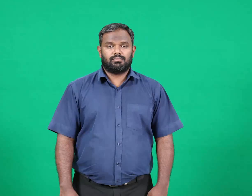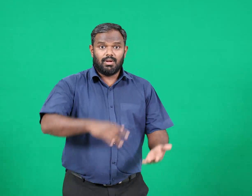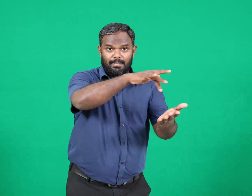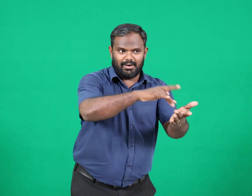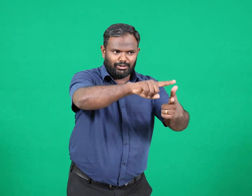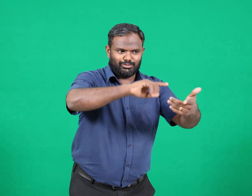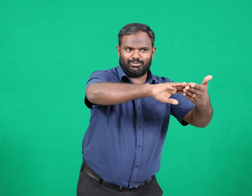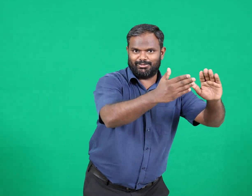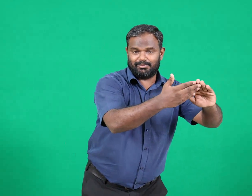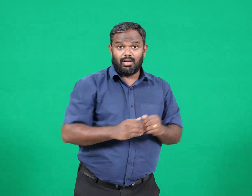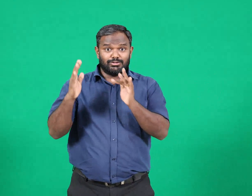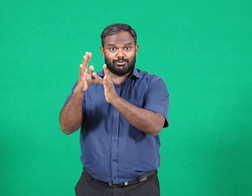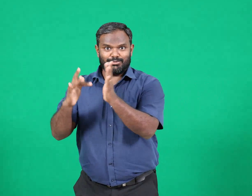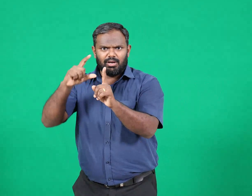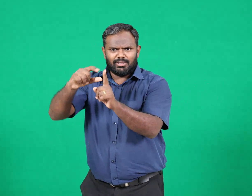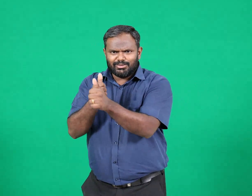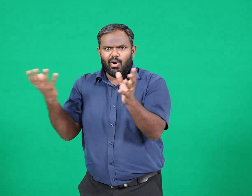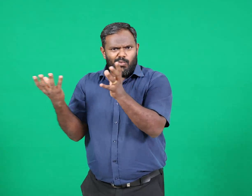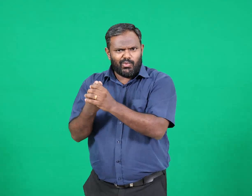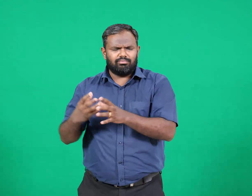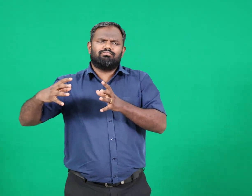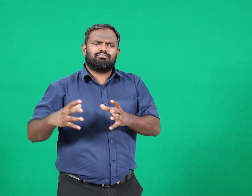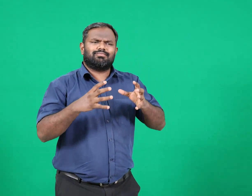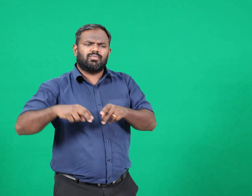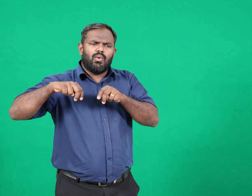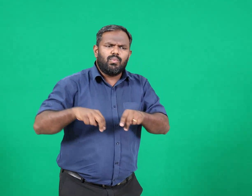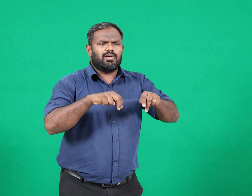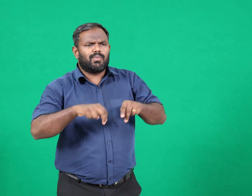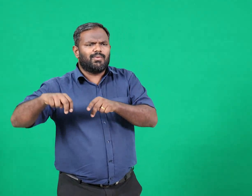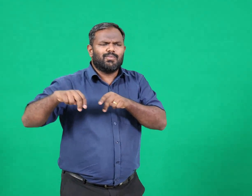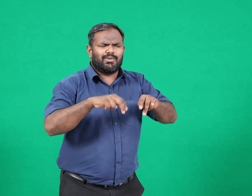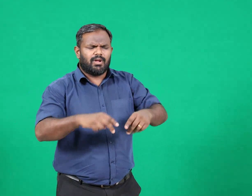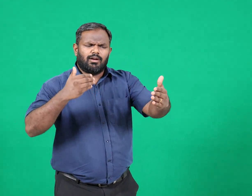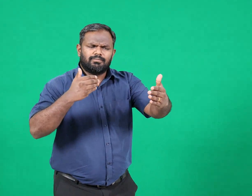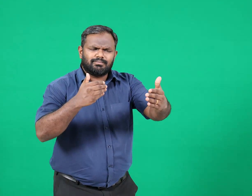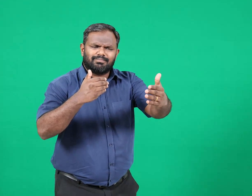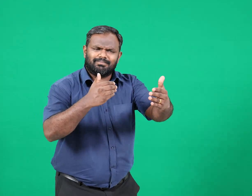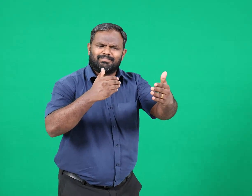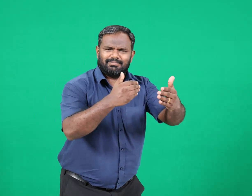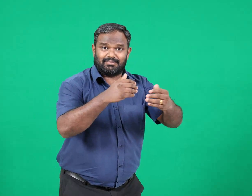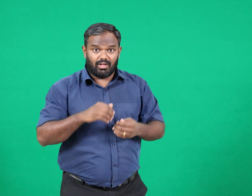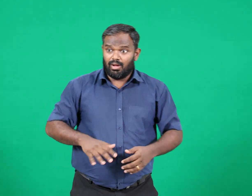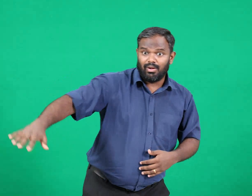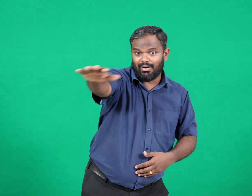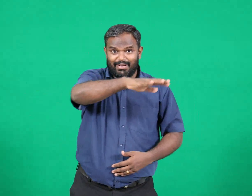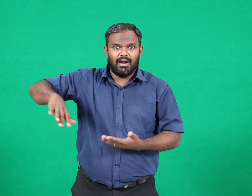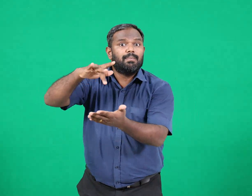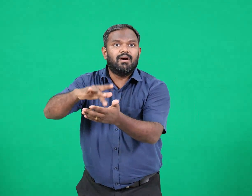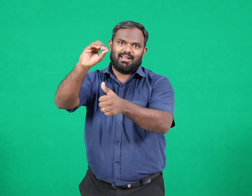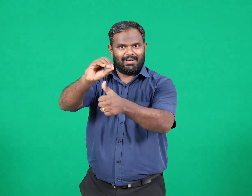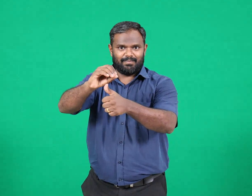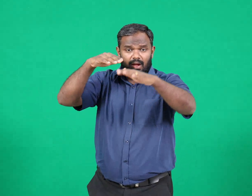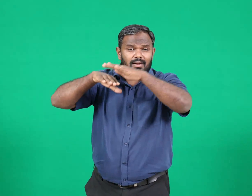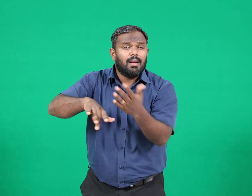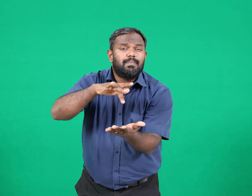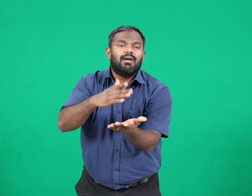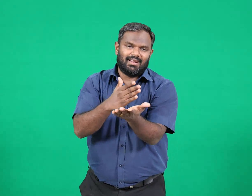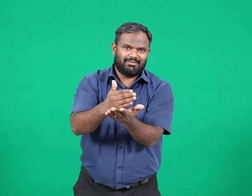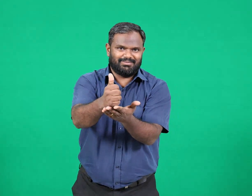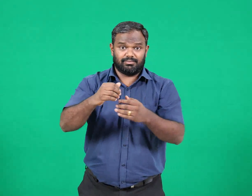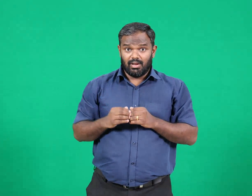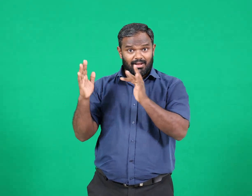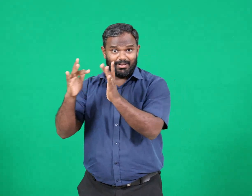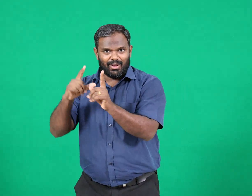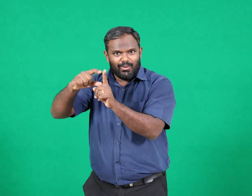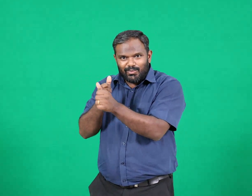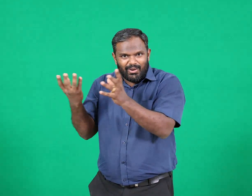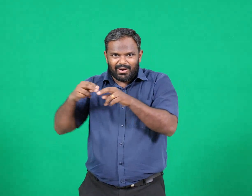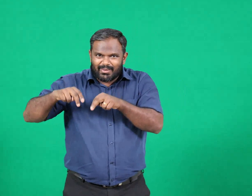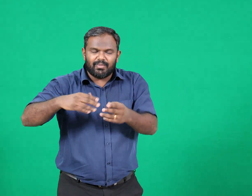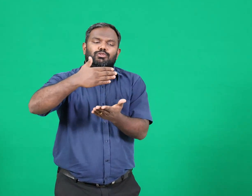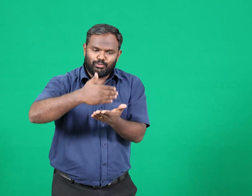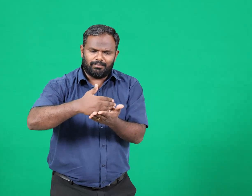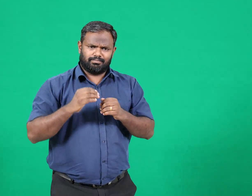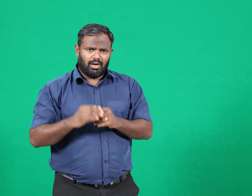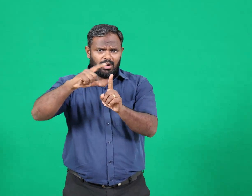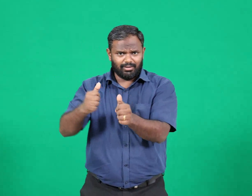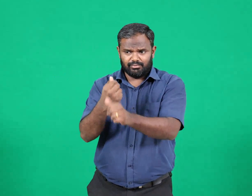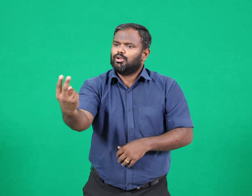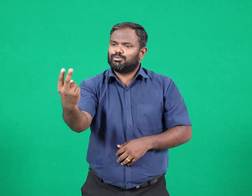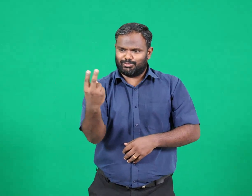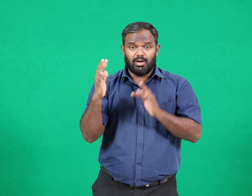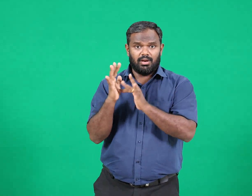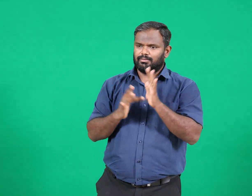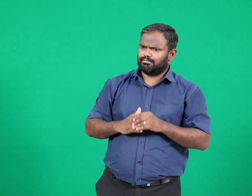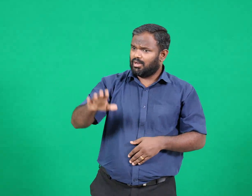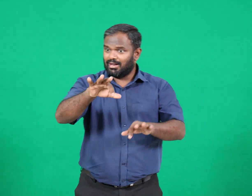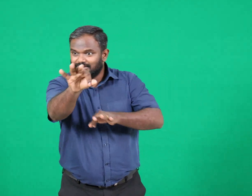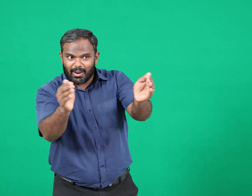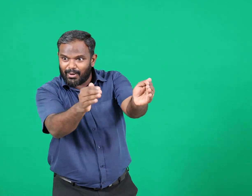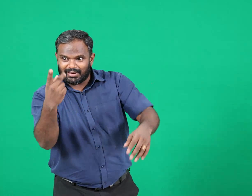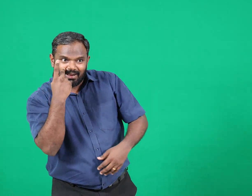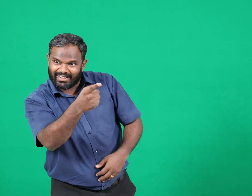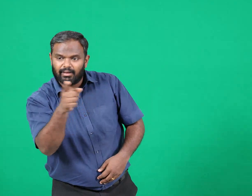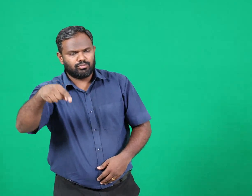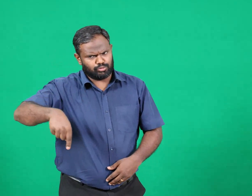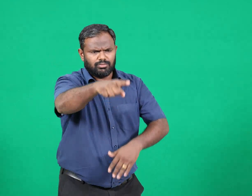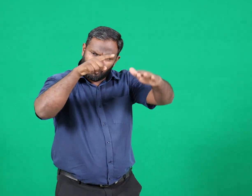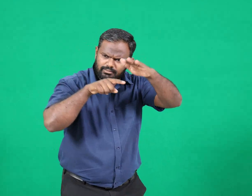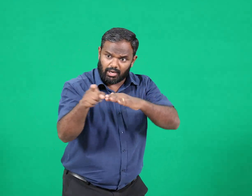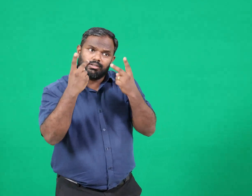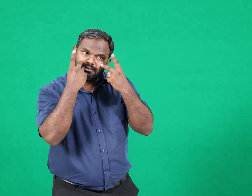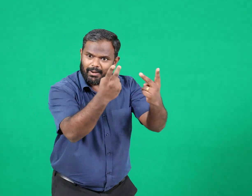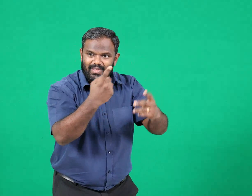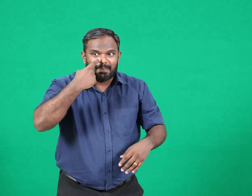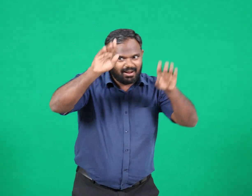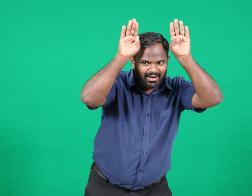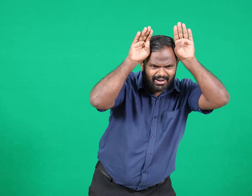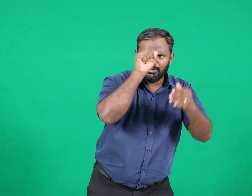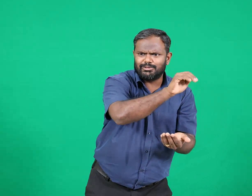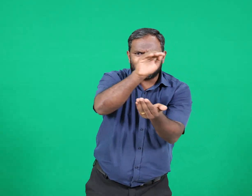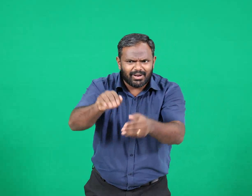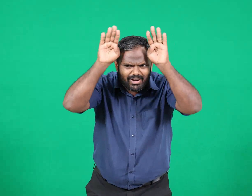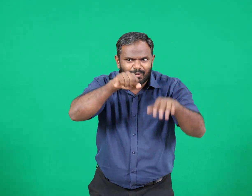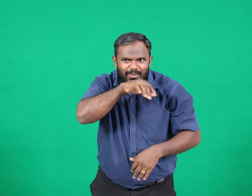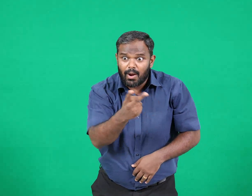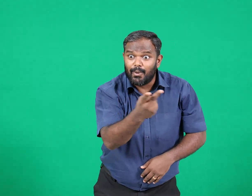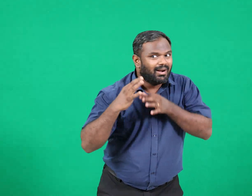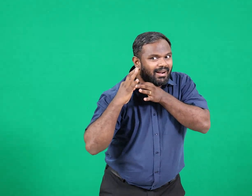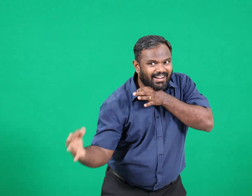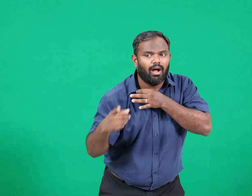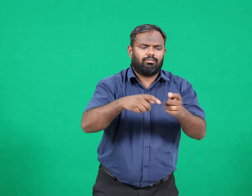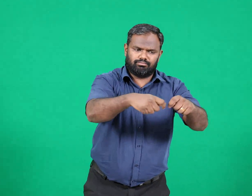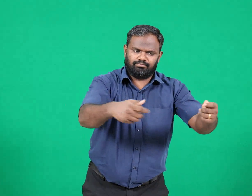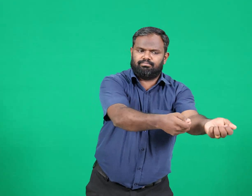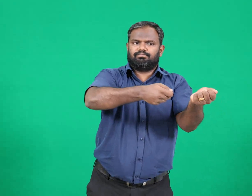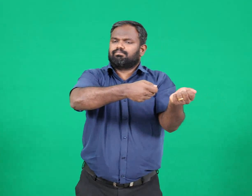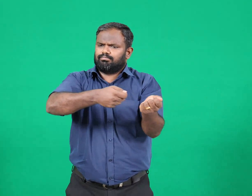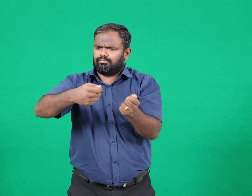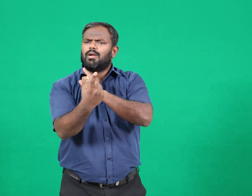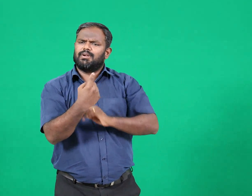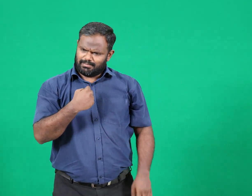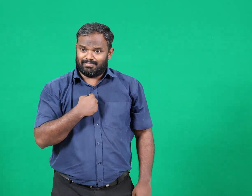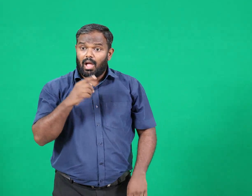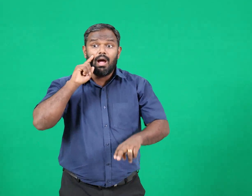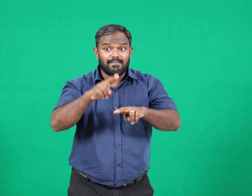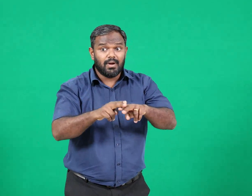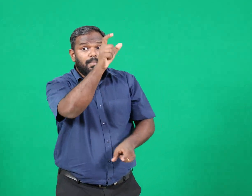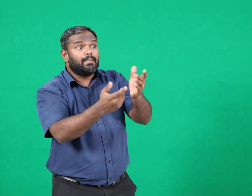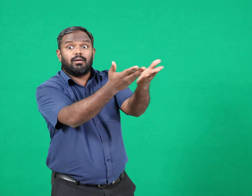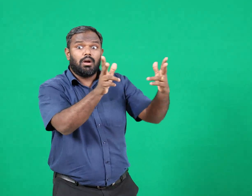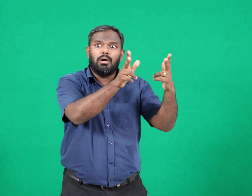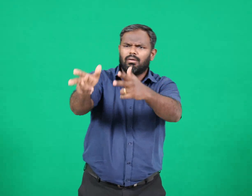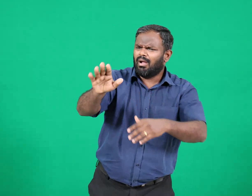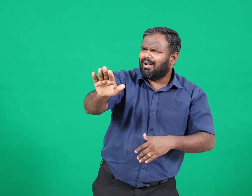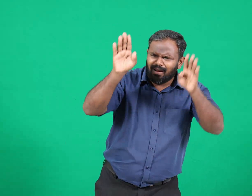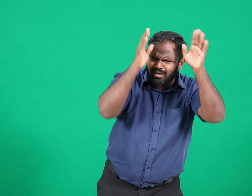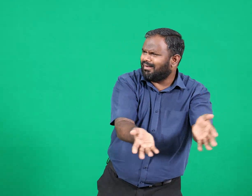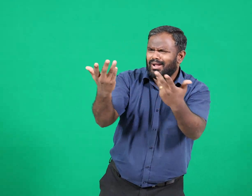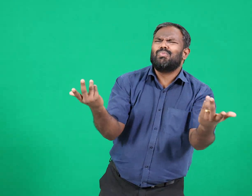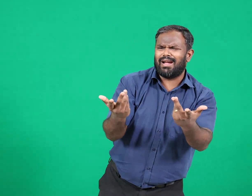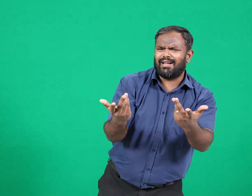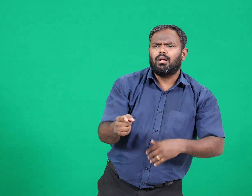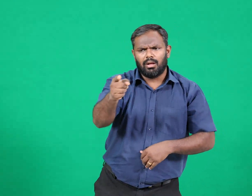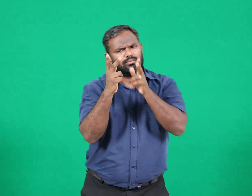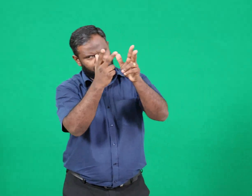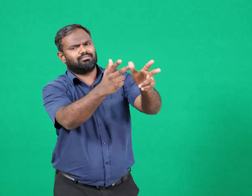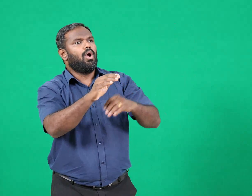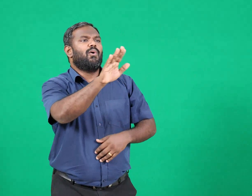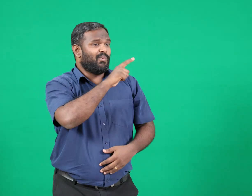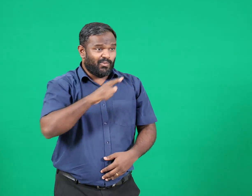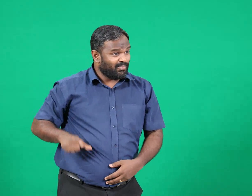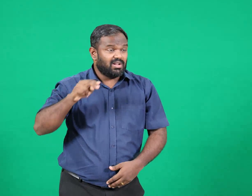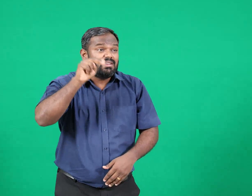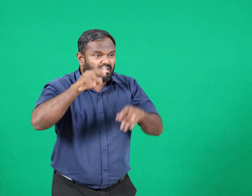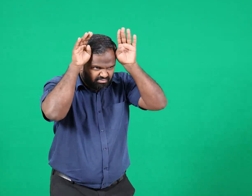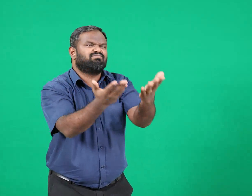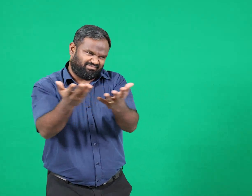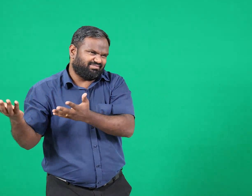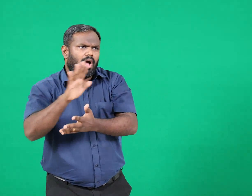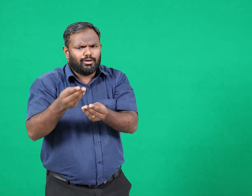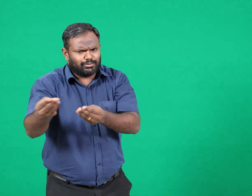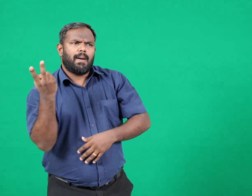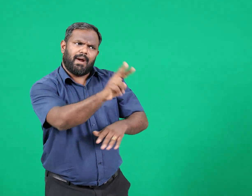As they approached Jerusalem and came to Bethphage on the Mount of Olives, Jesus sent out two disciples, saying to them, "Go into the village ahead of you, and at once you will find a donkey tied there, with her colt beside her.